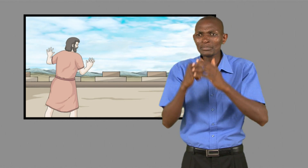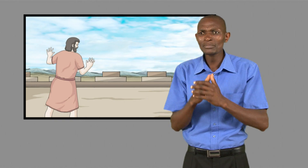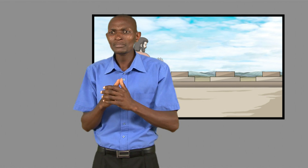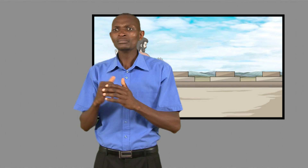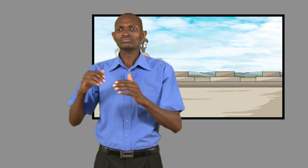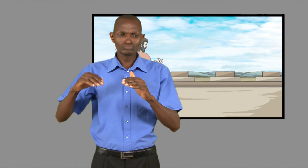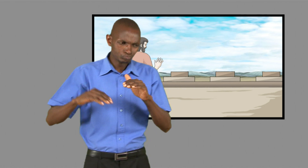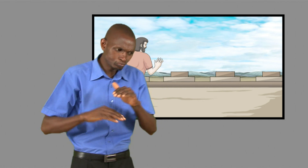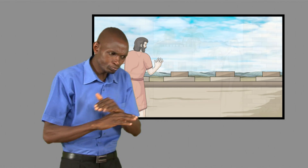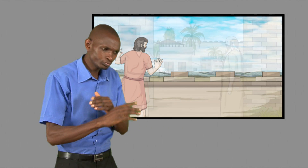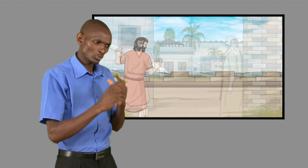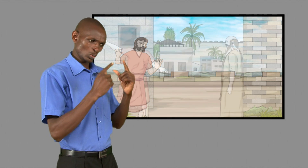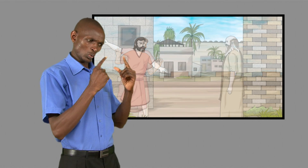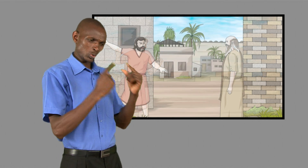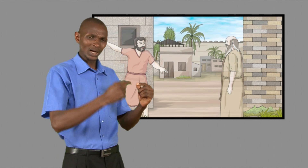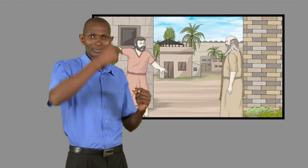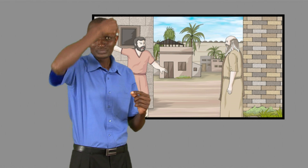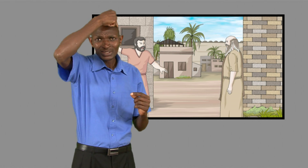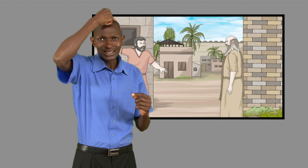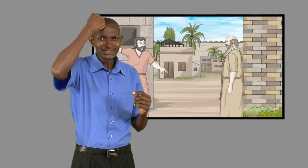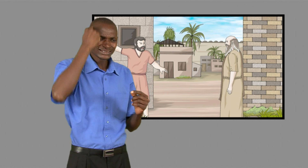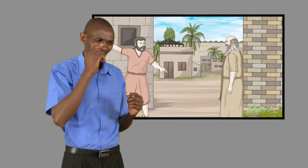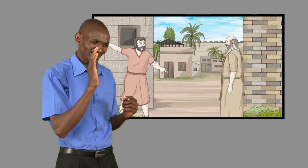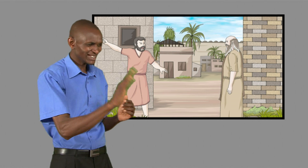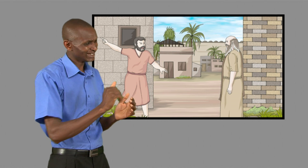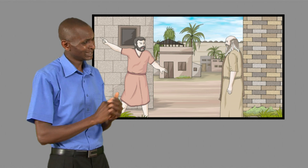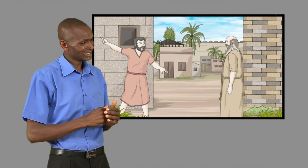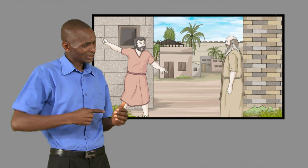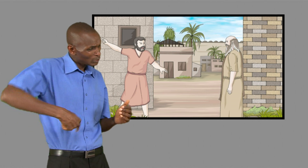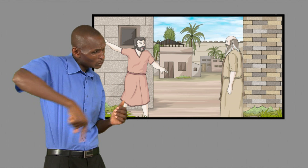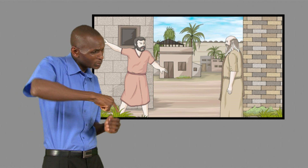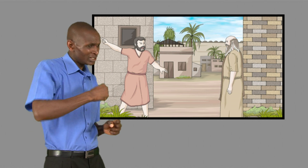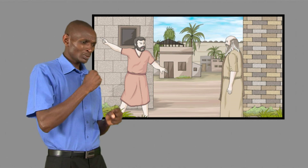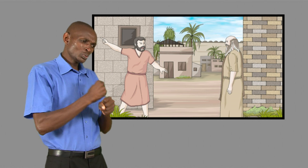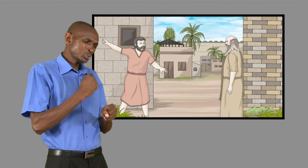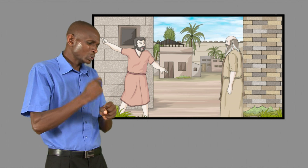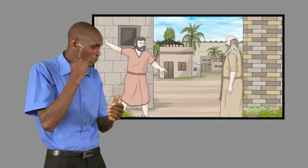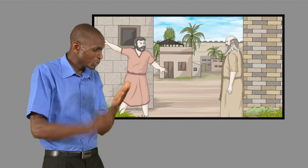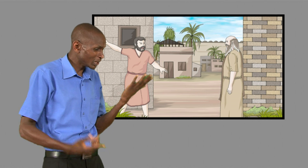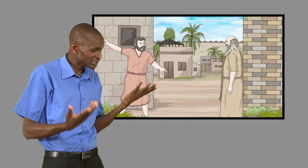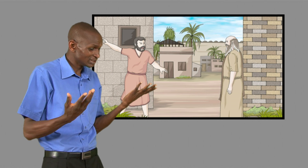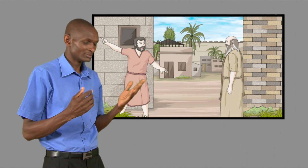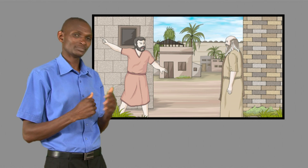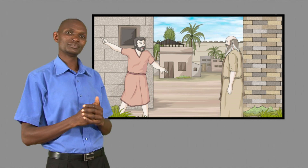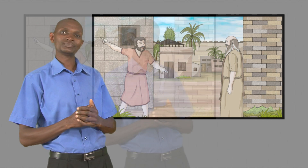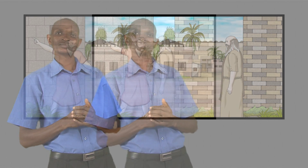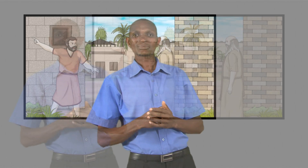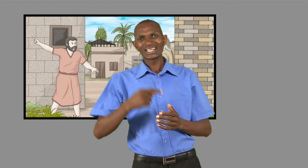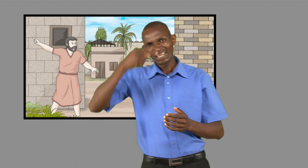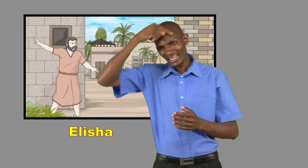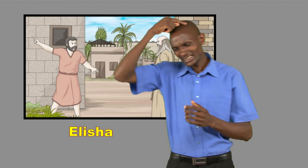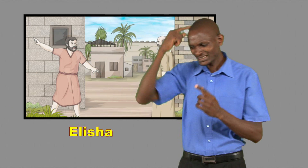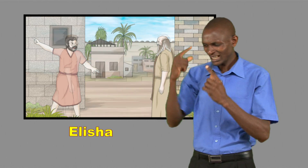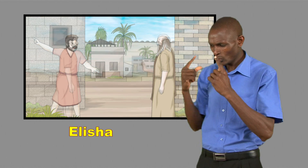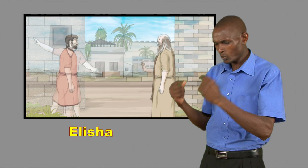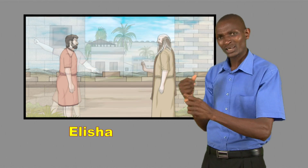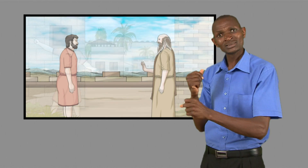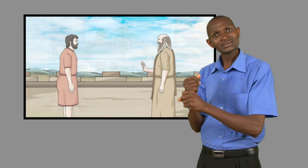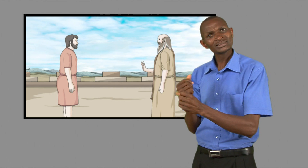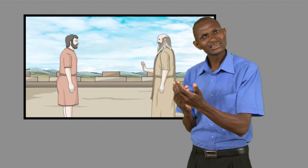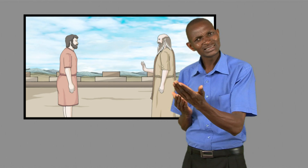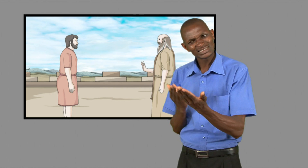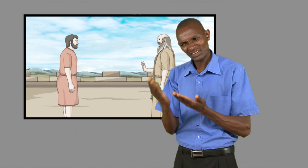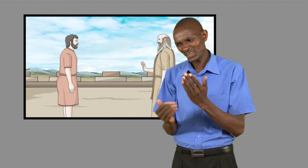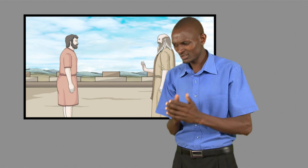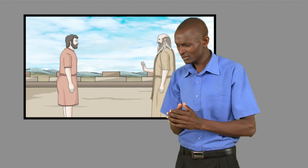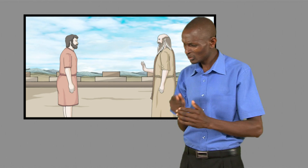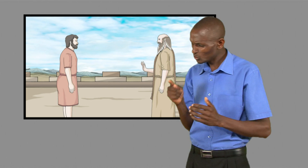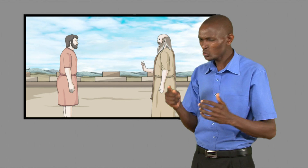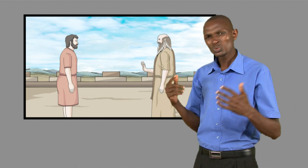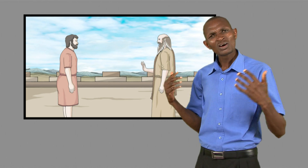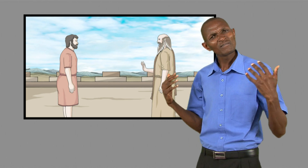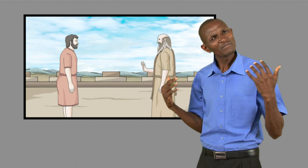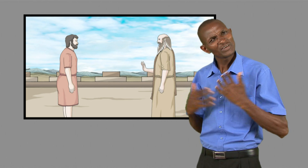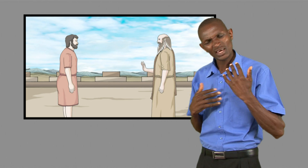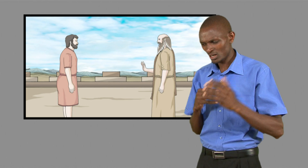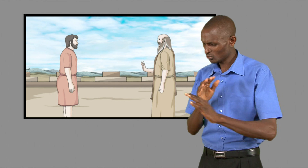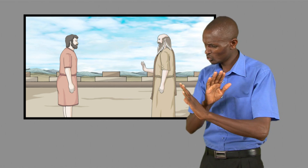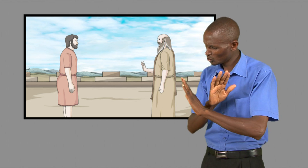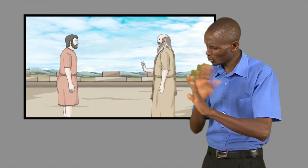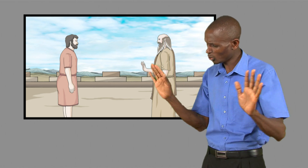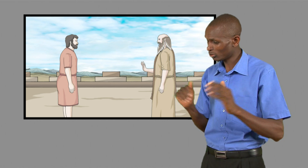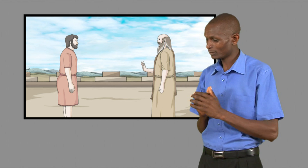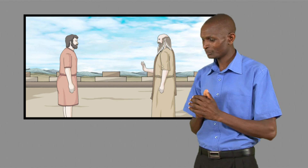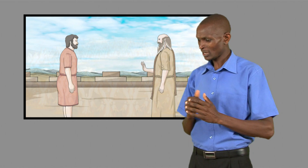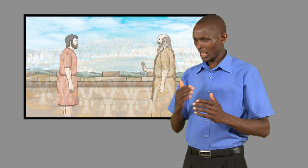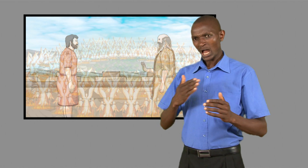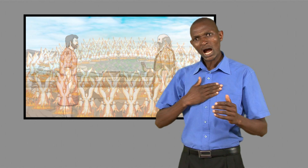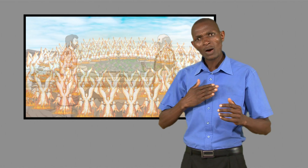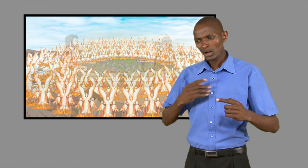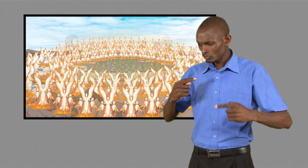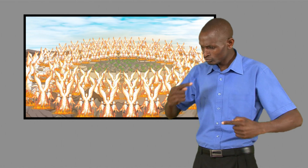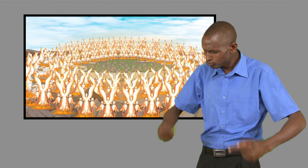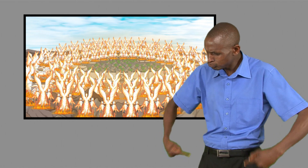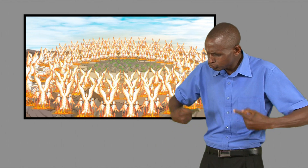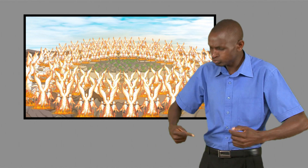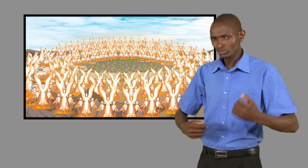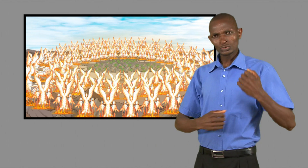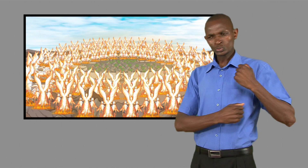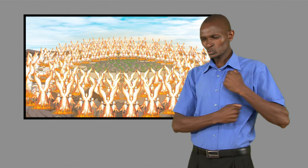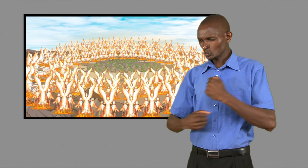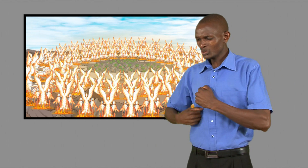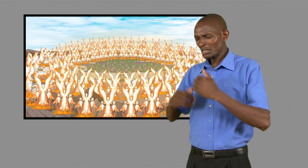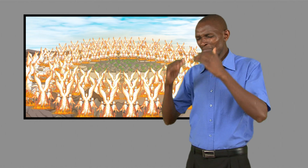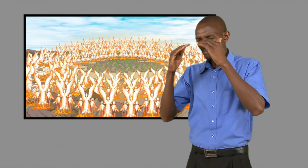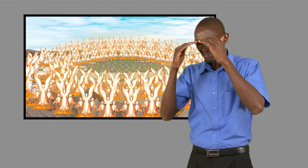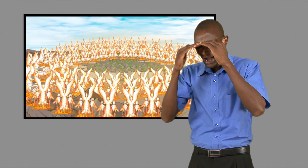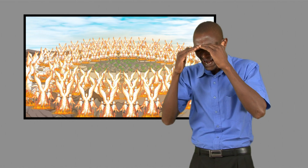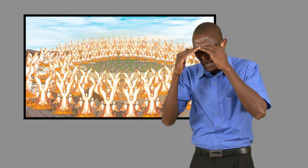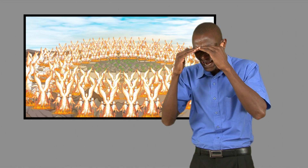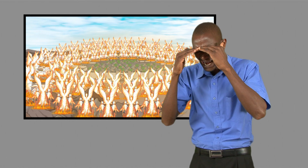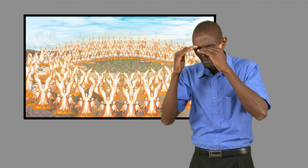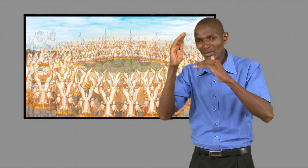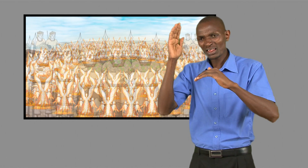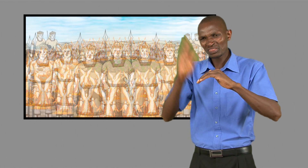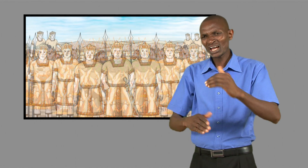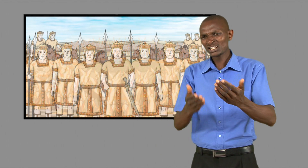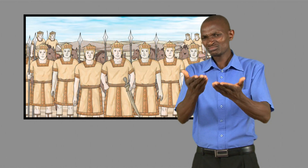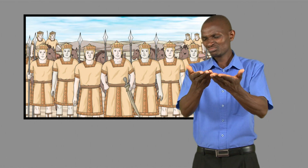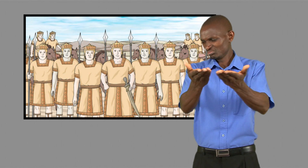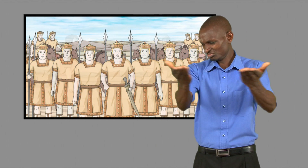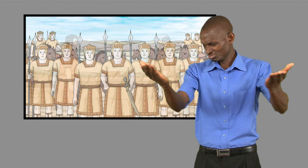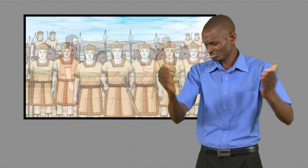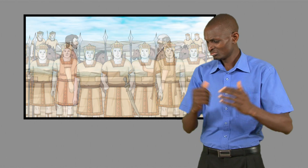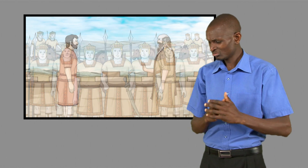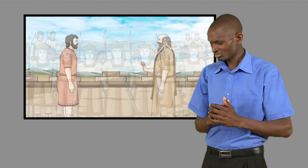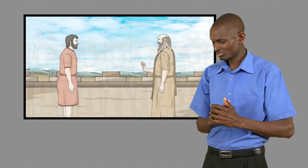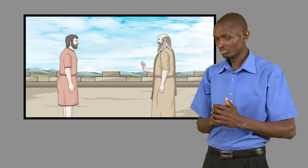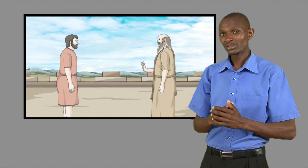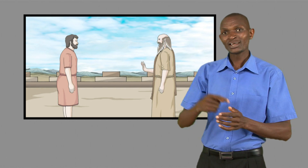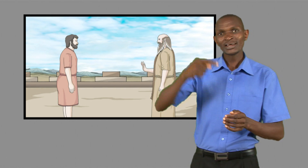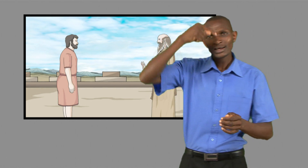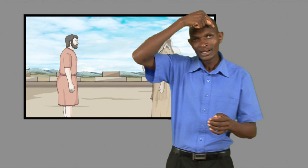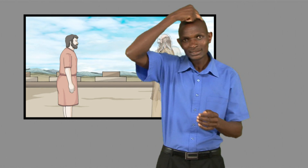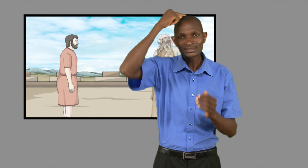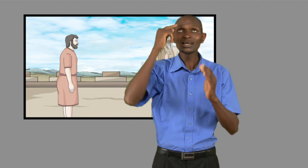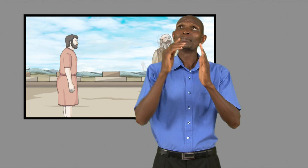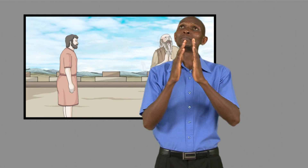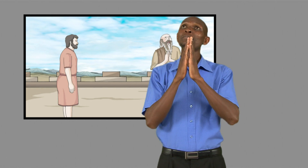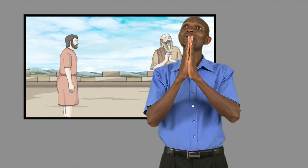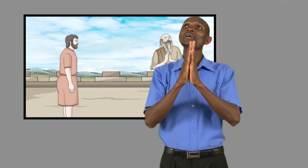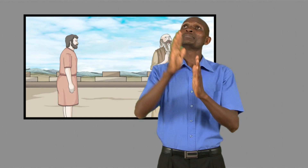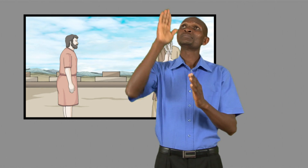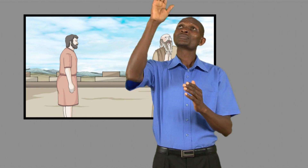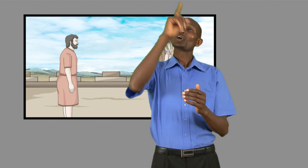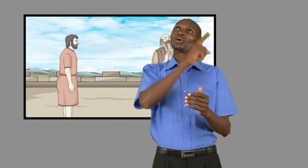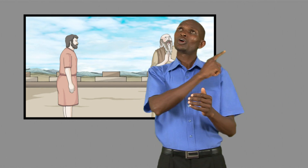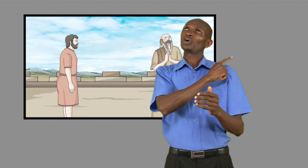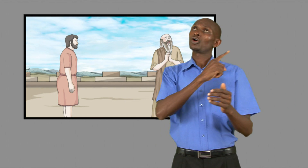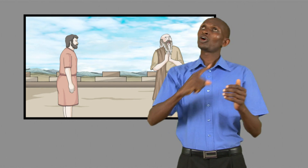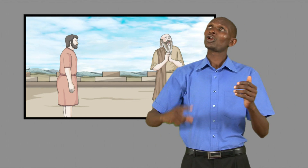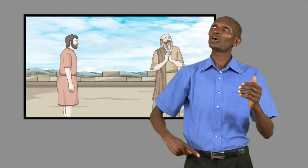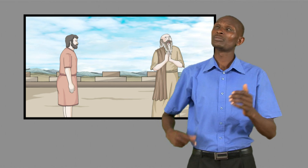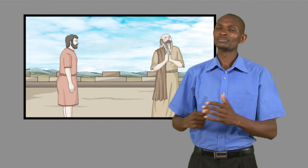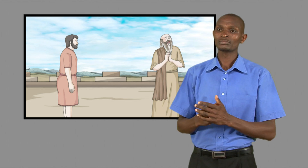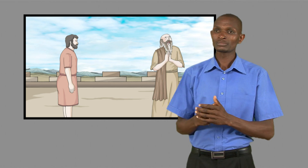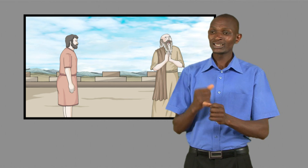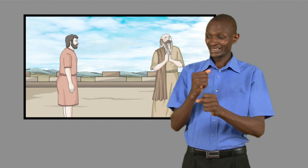“Do not be afraid,” Elisha answered, “for those who are with us are more than those who are with them.”